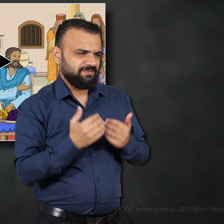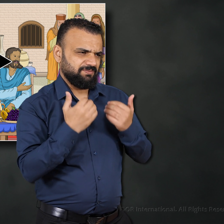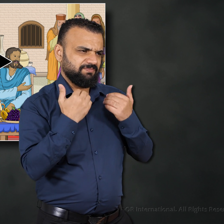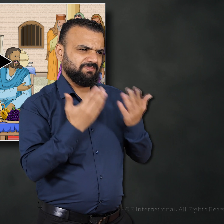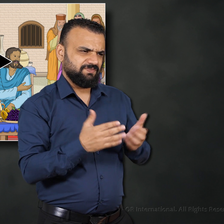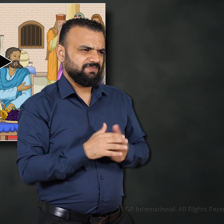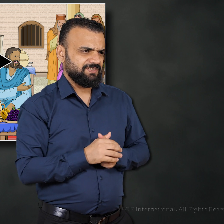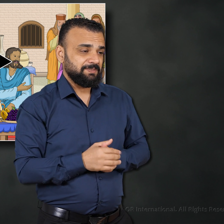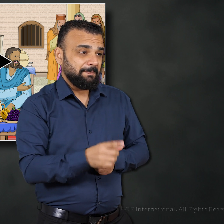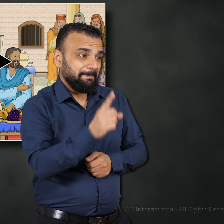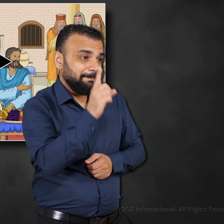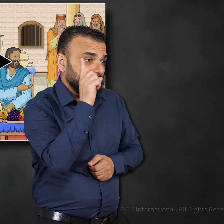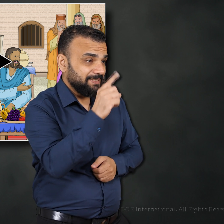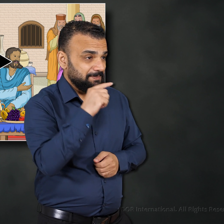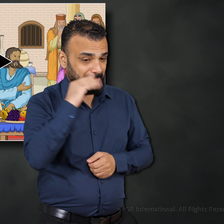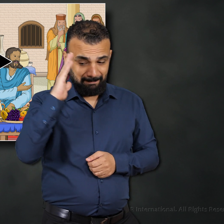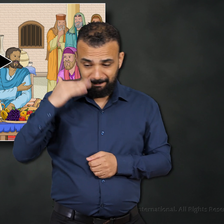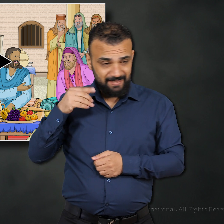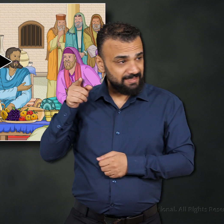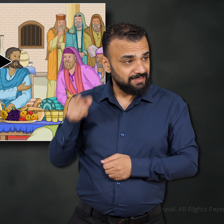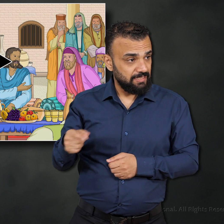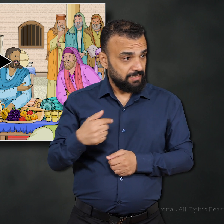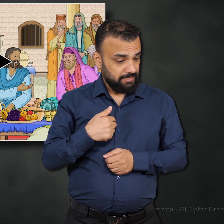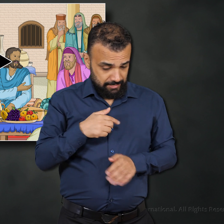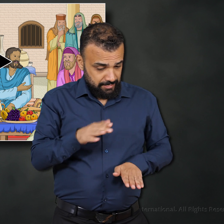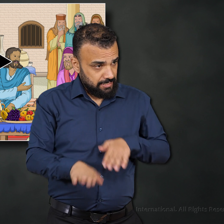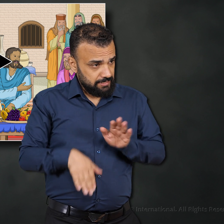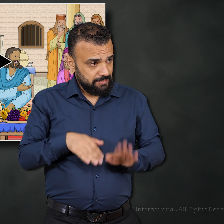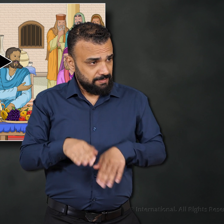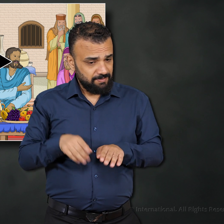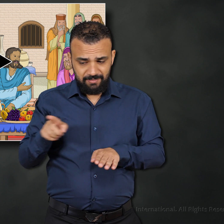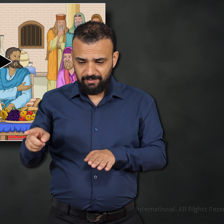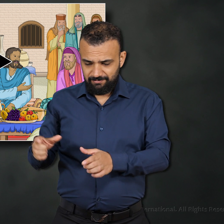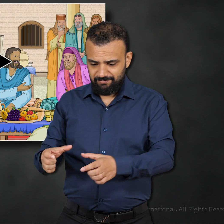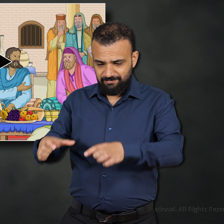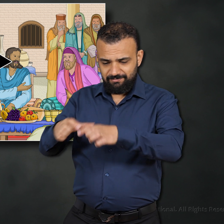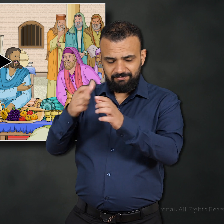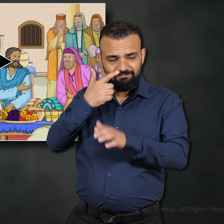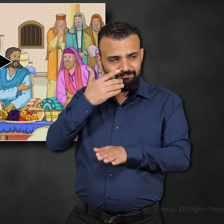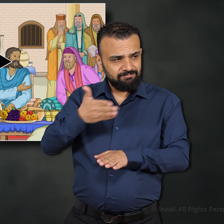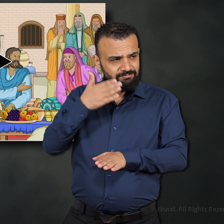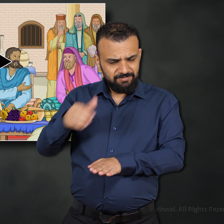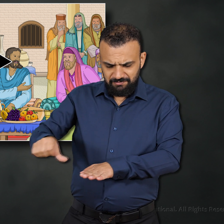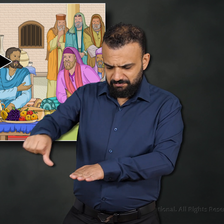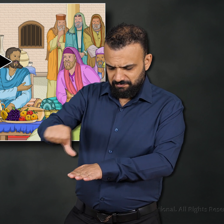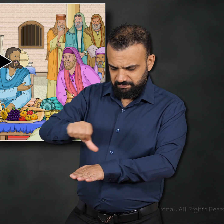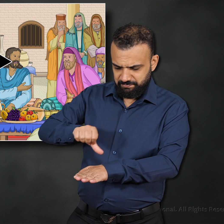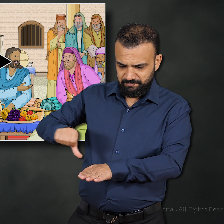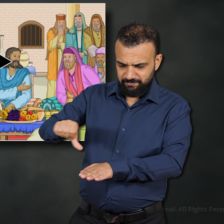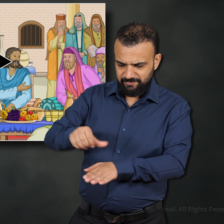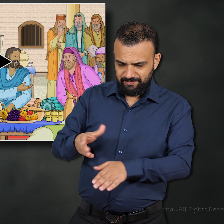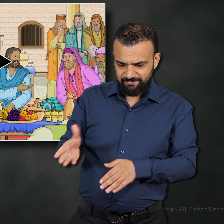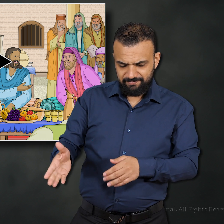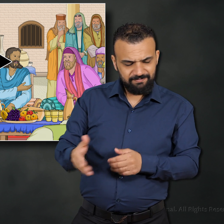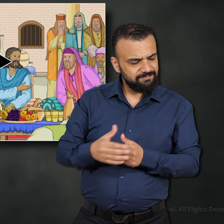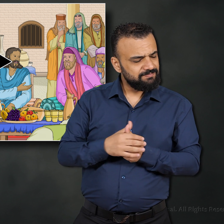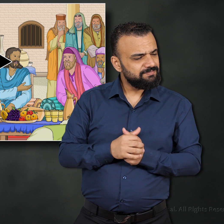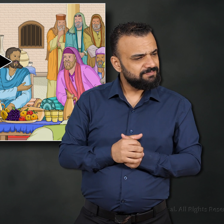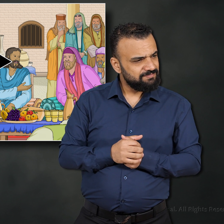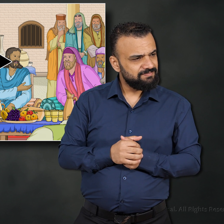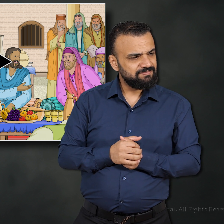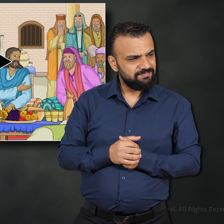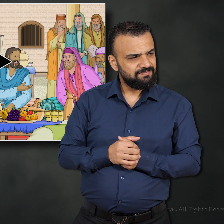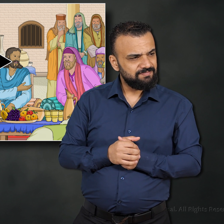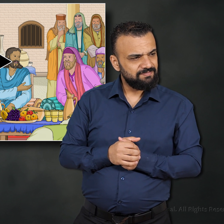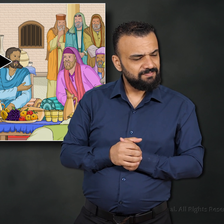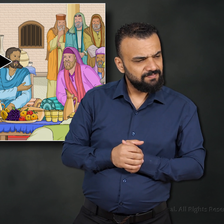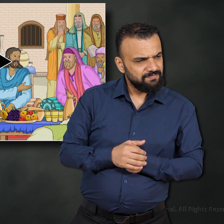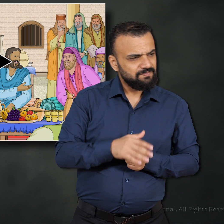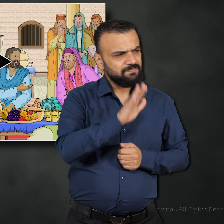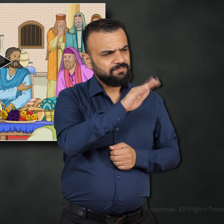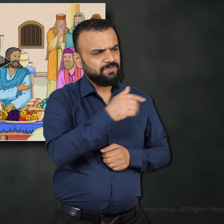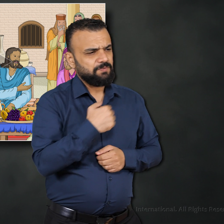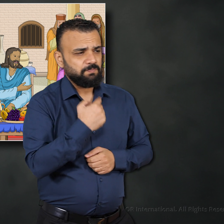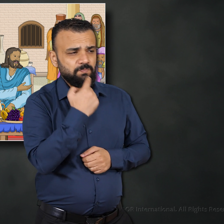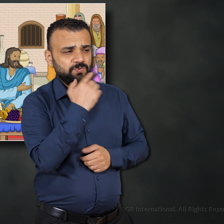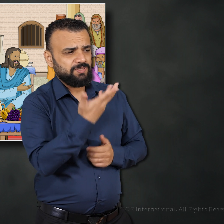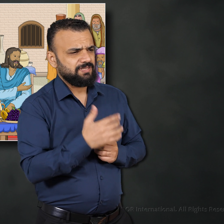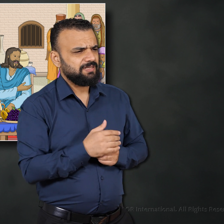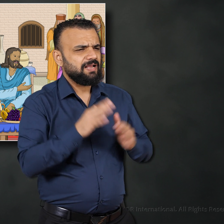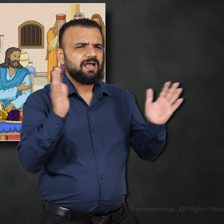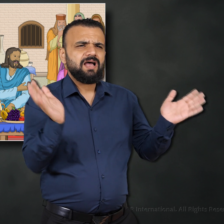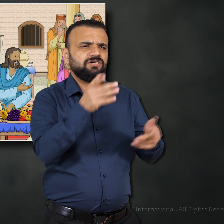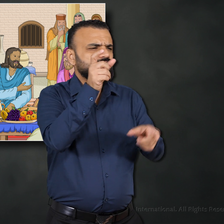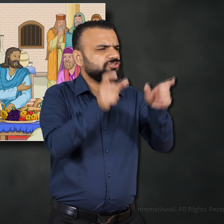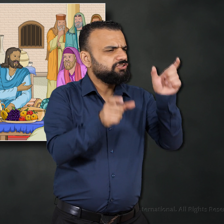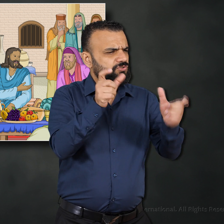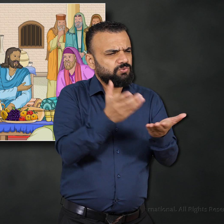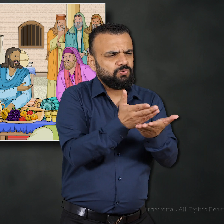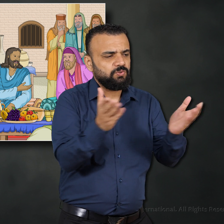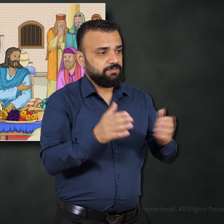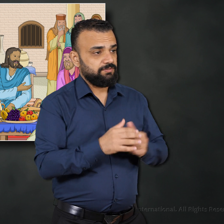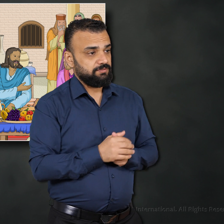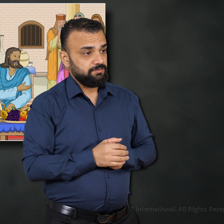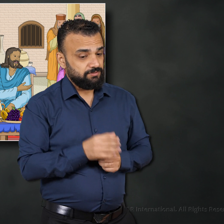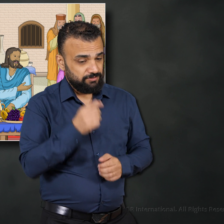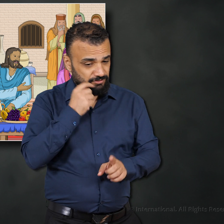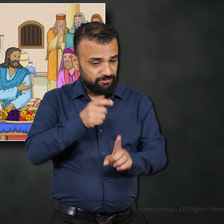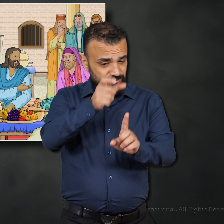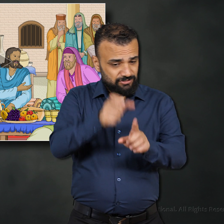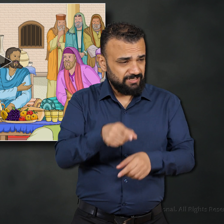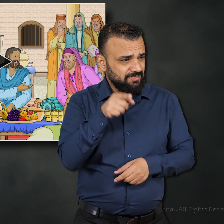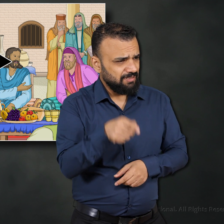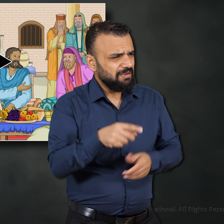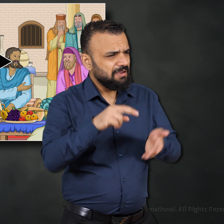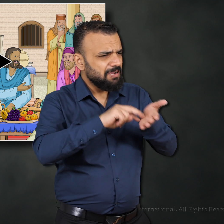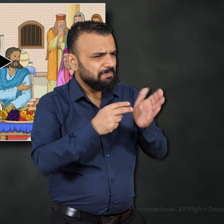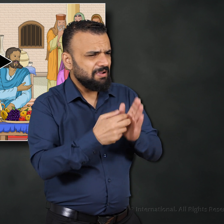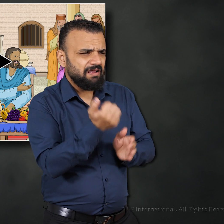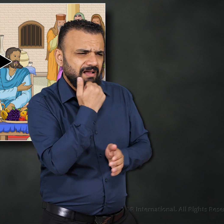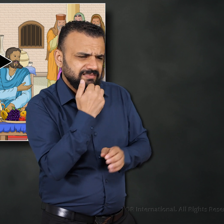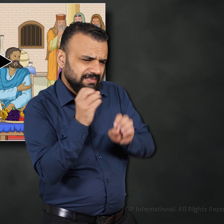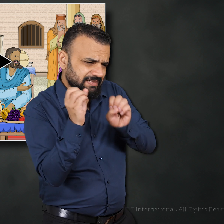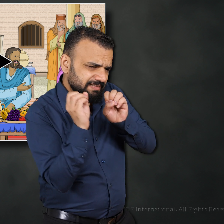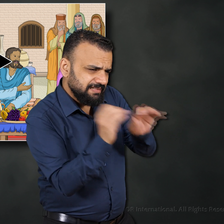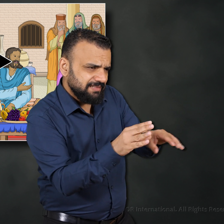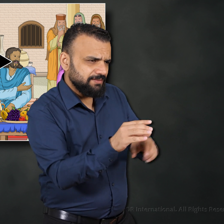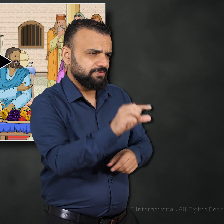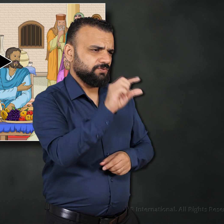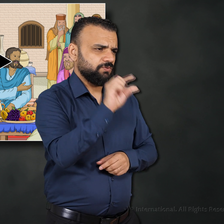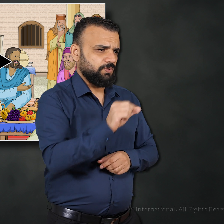You did not anoint My head with oil, but she has anointed My feet with perfume.